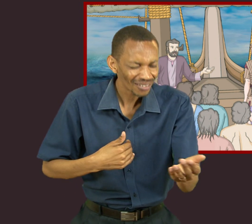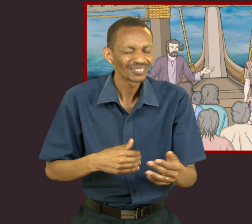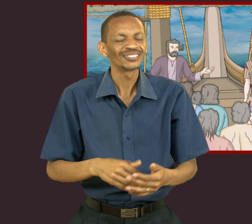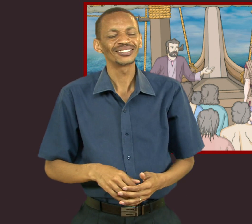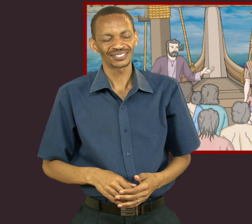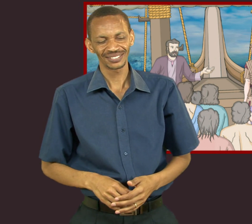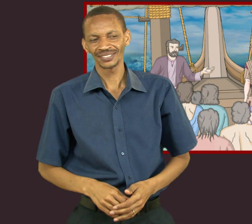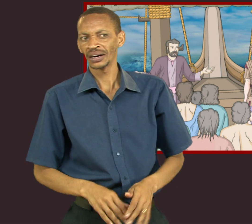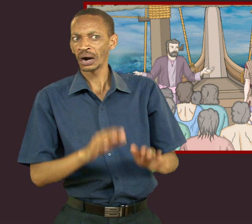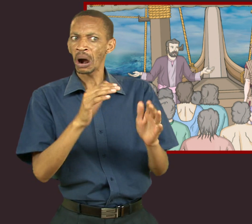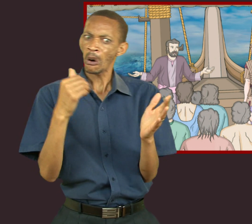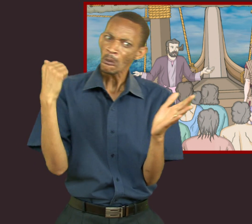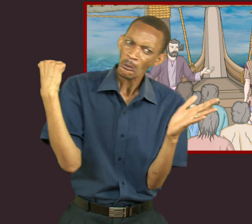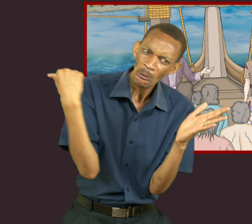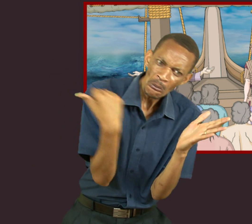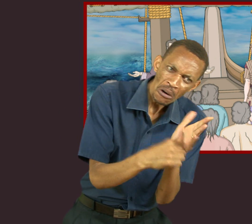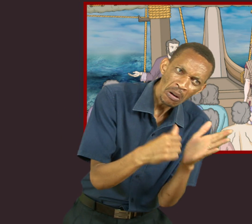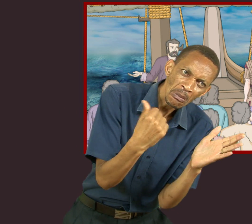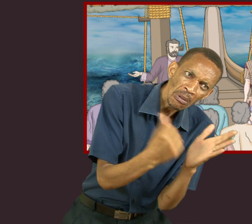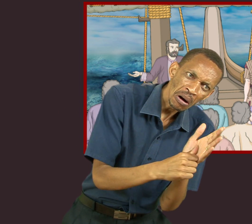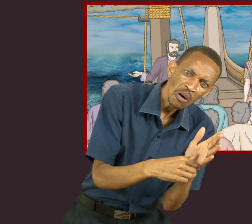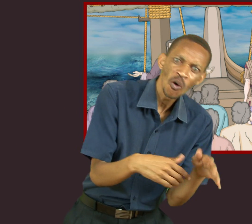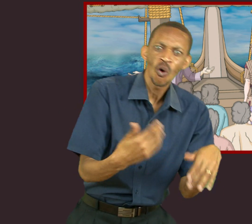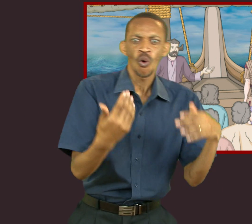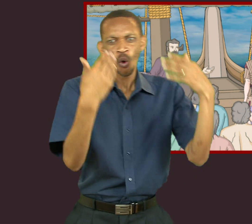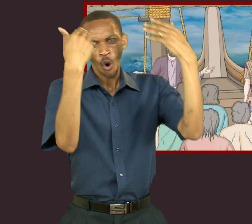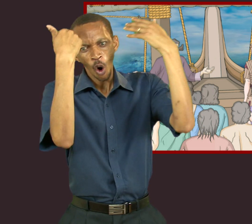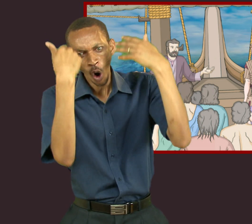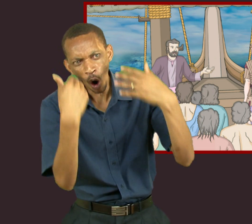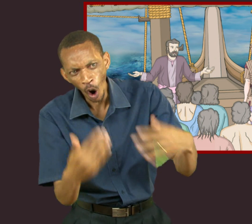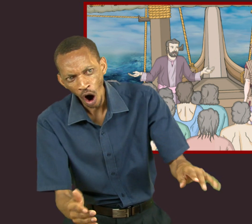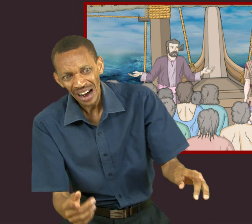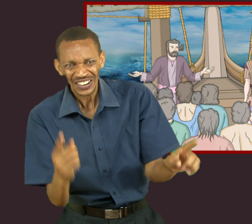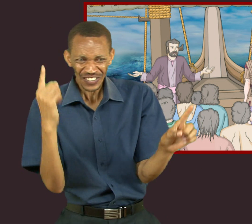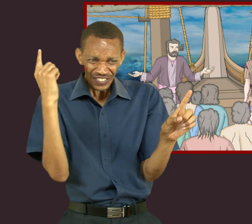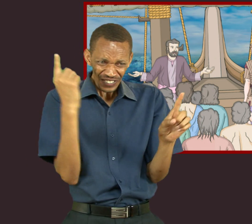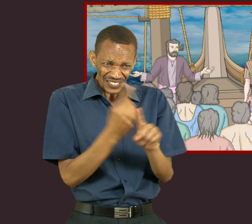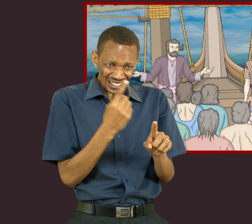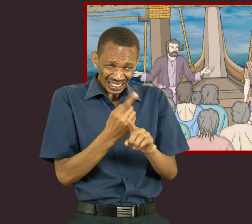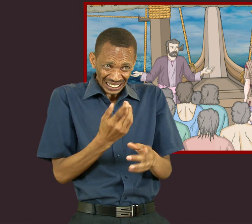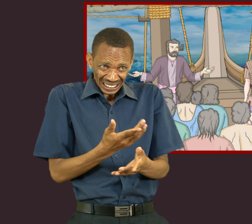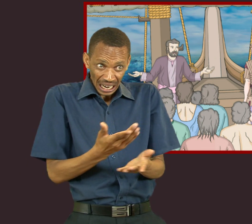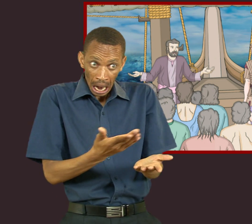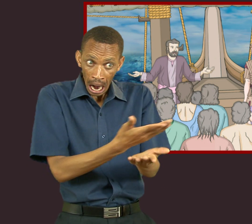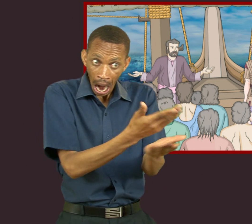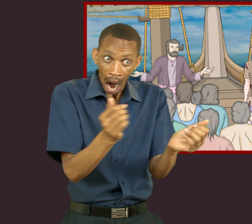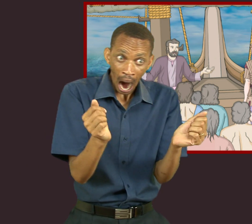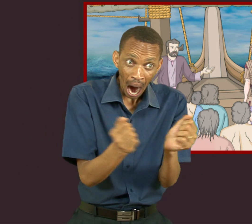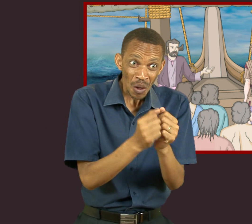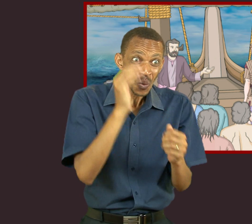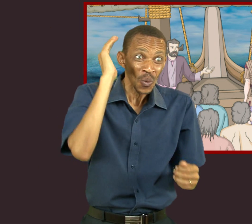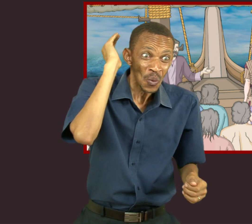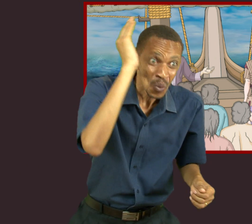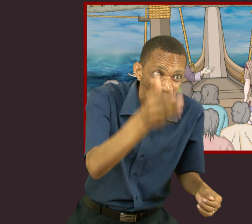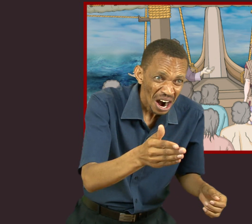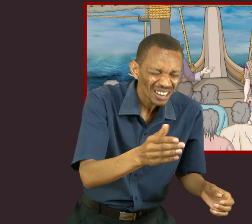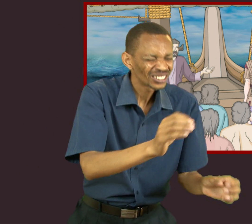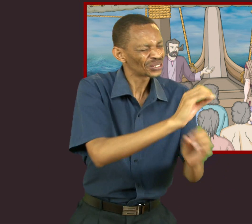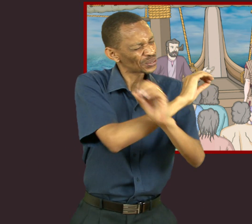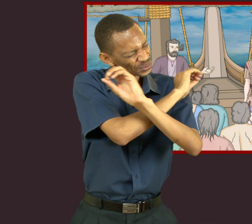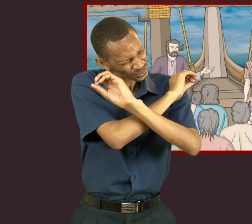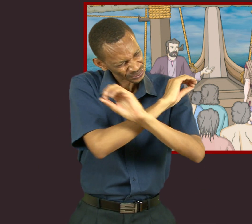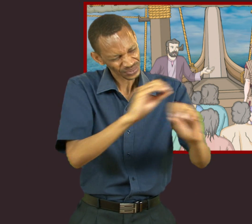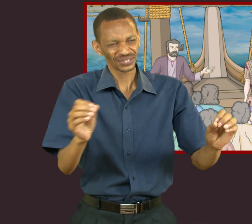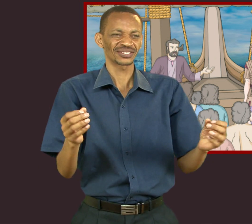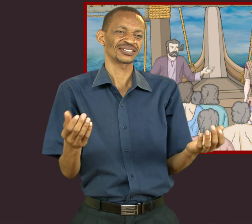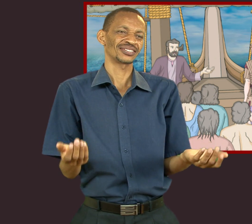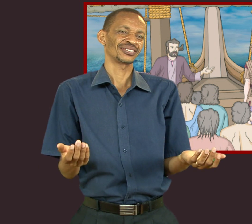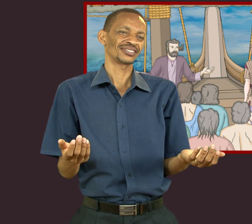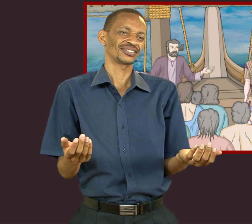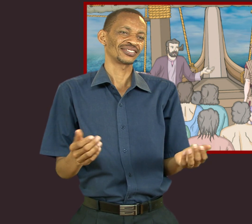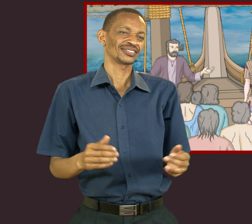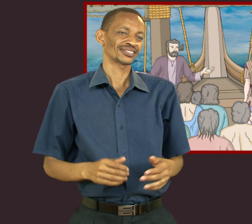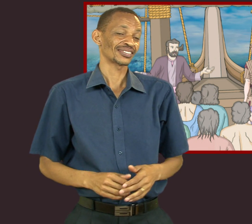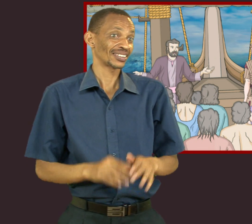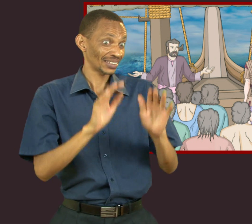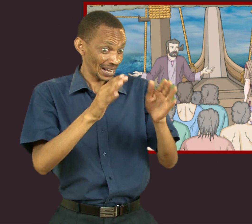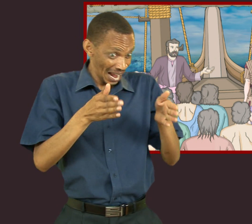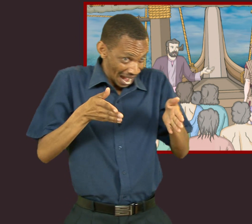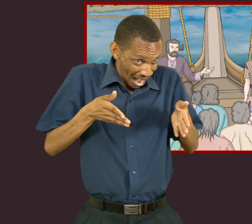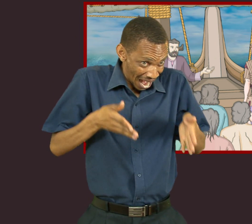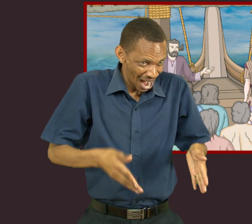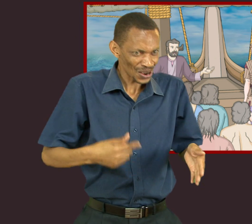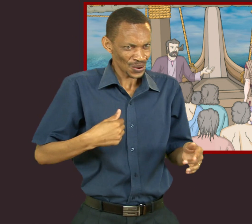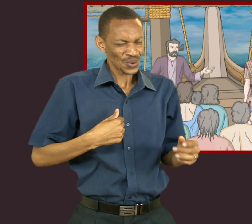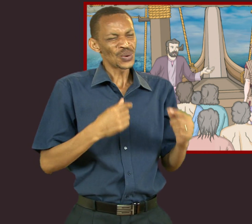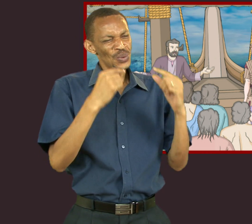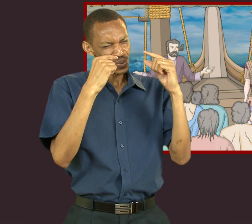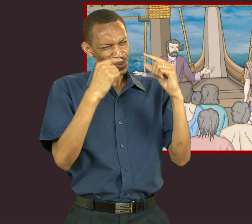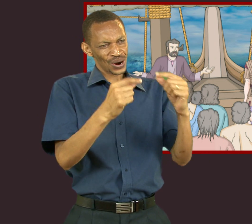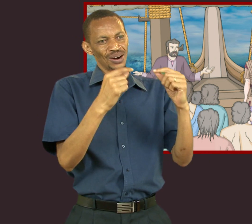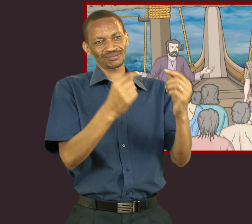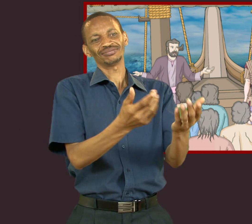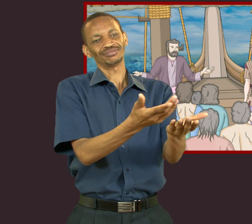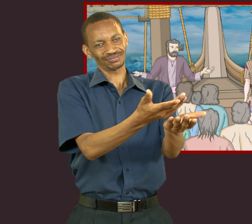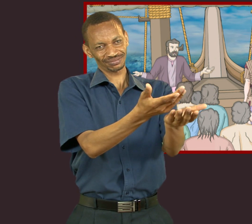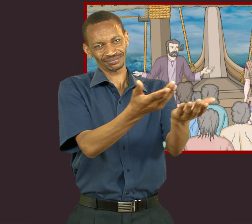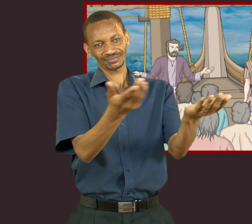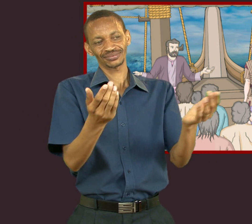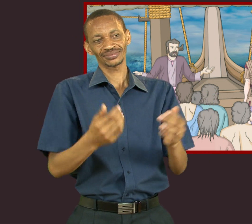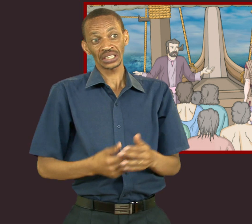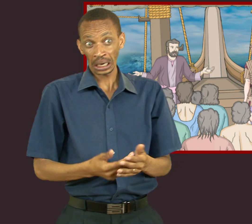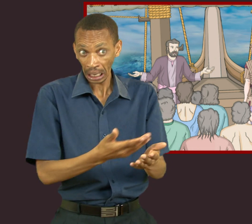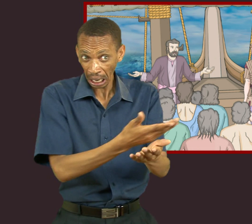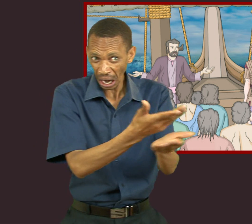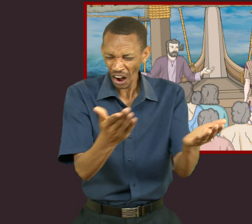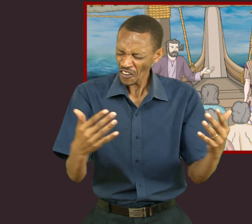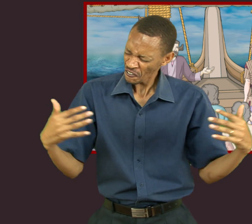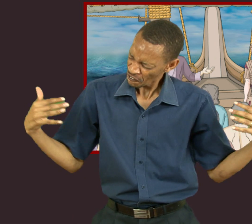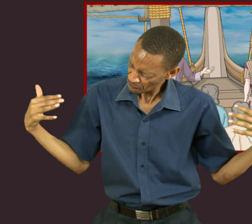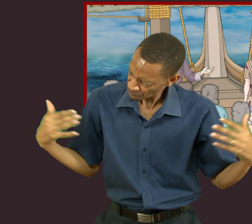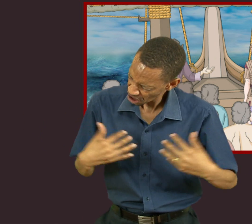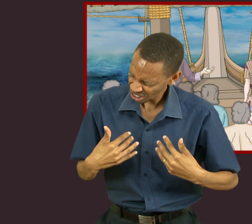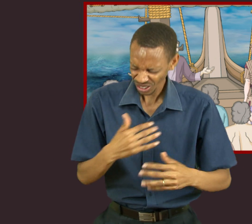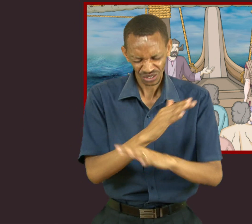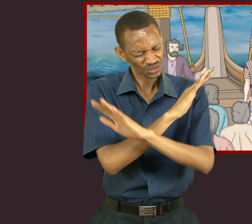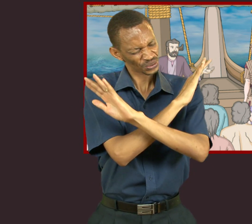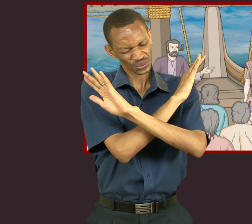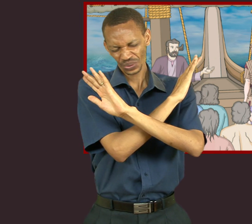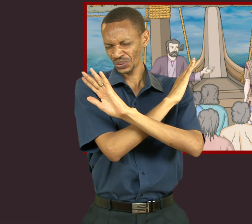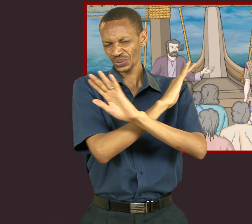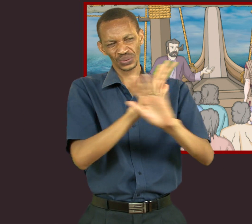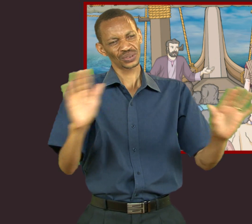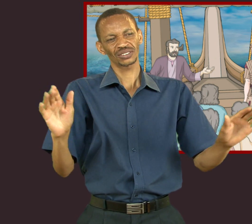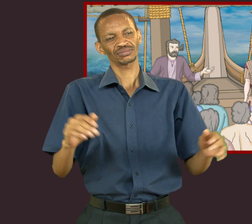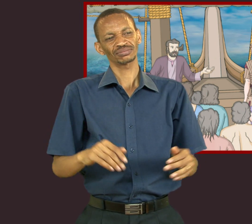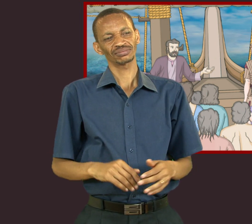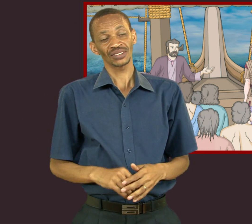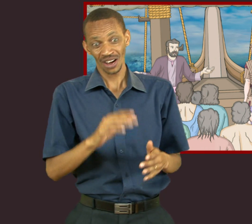Then you would have averted this disaster and loss.